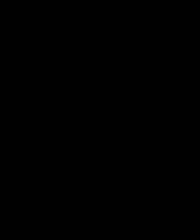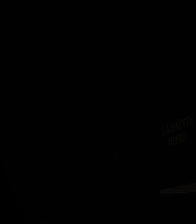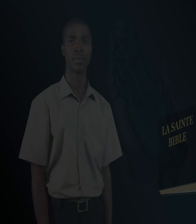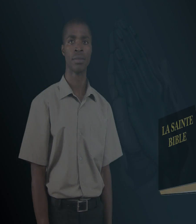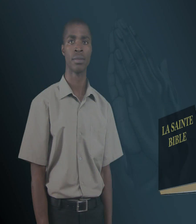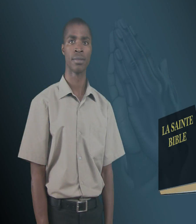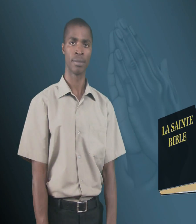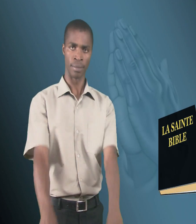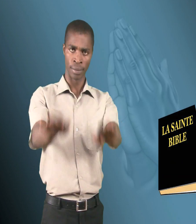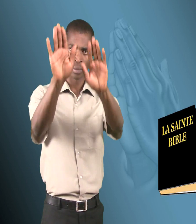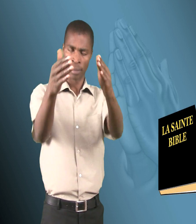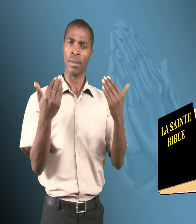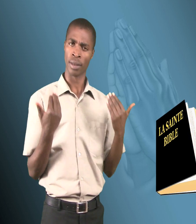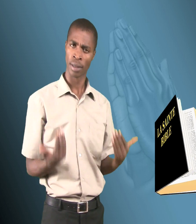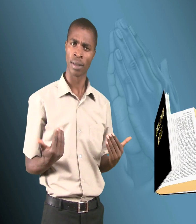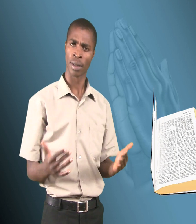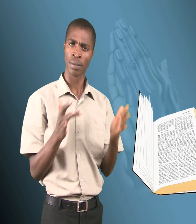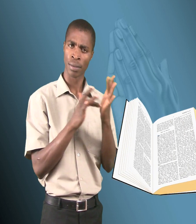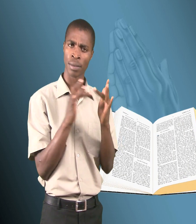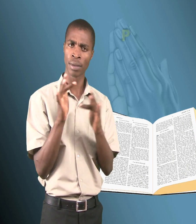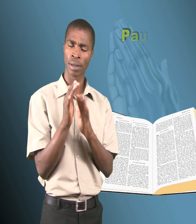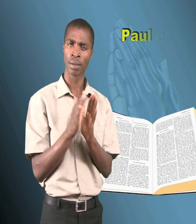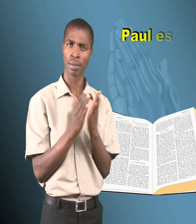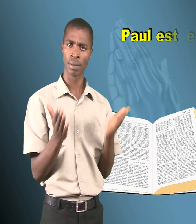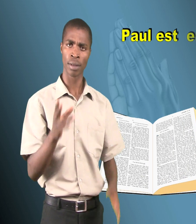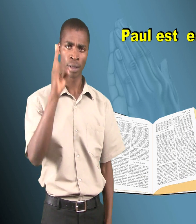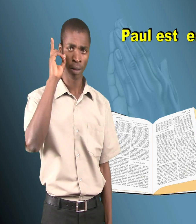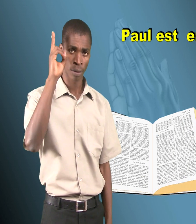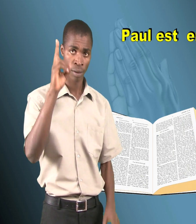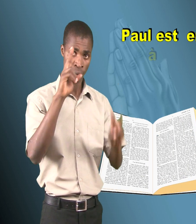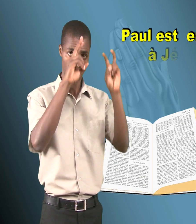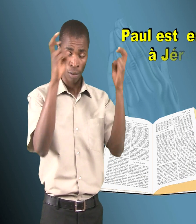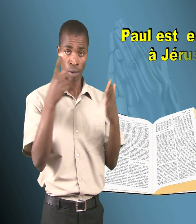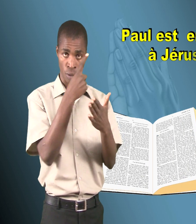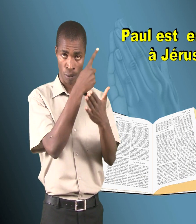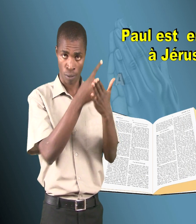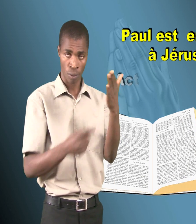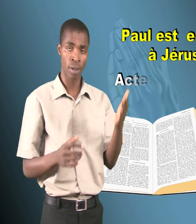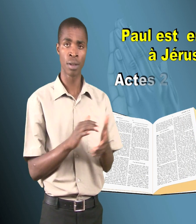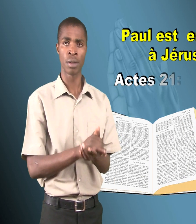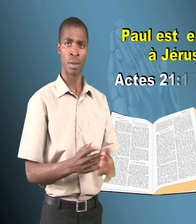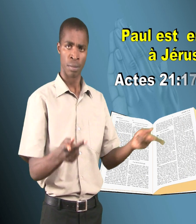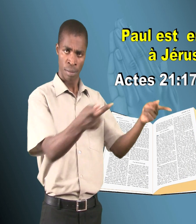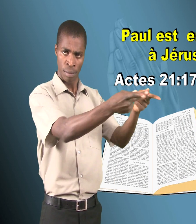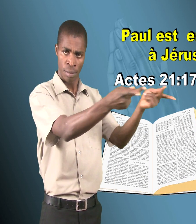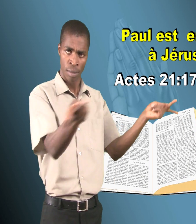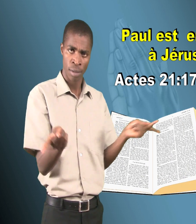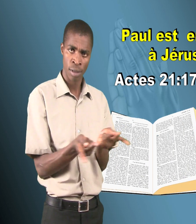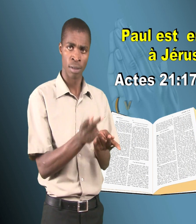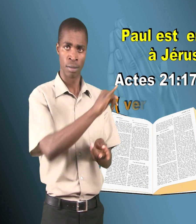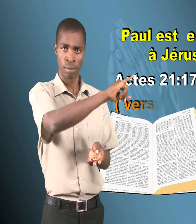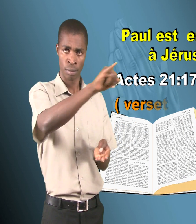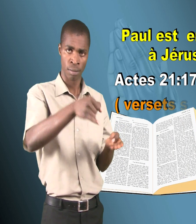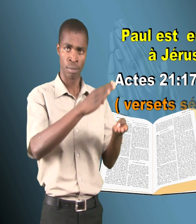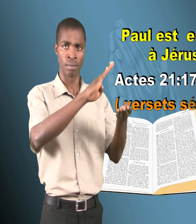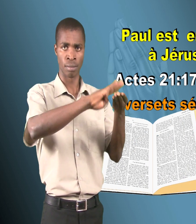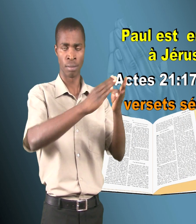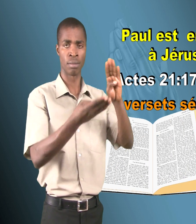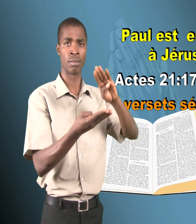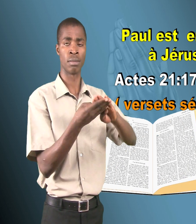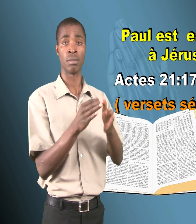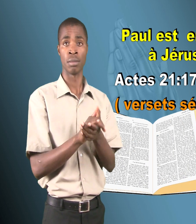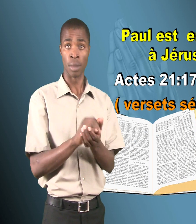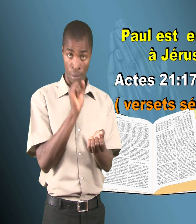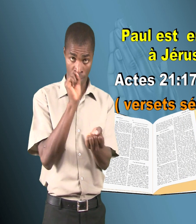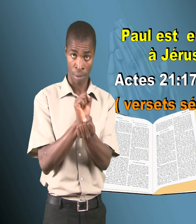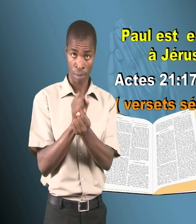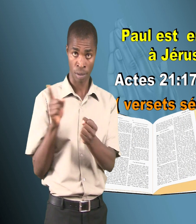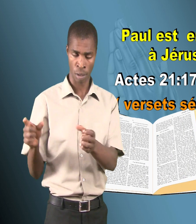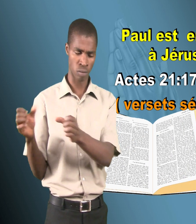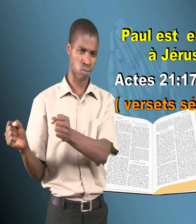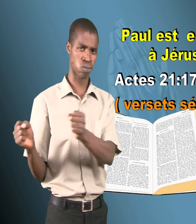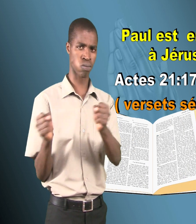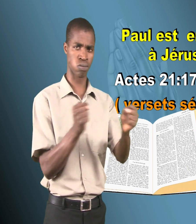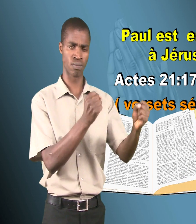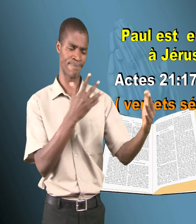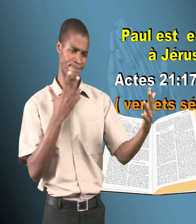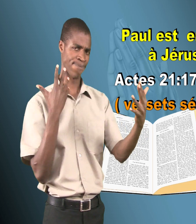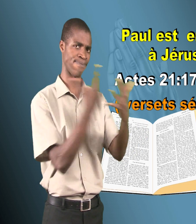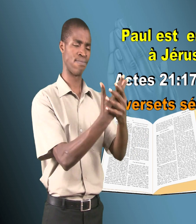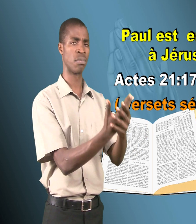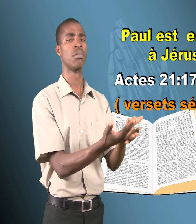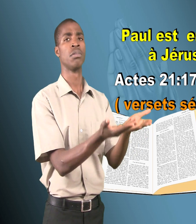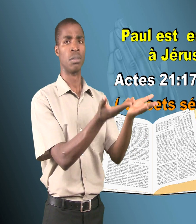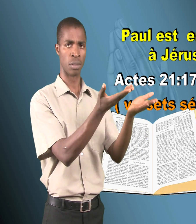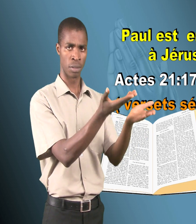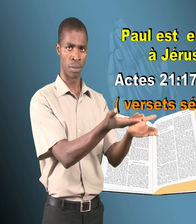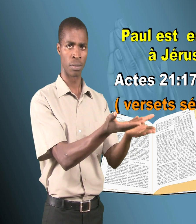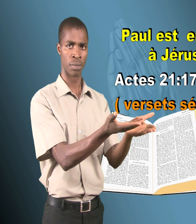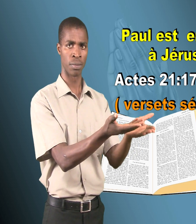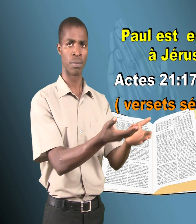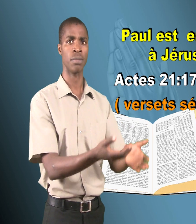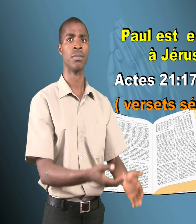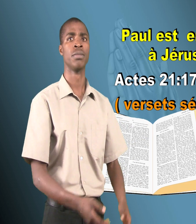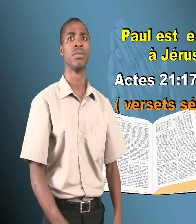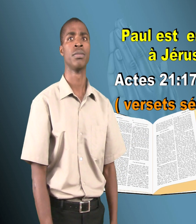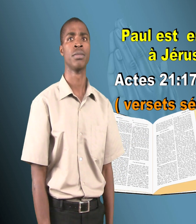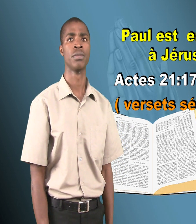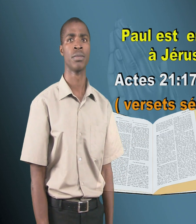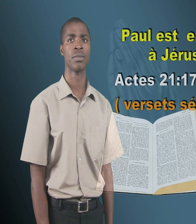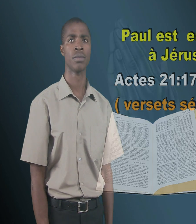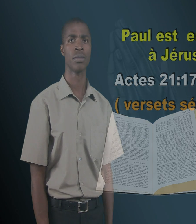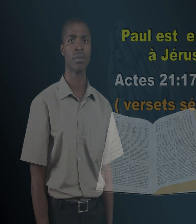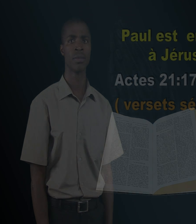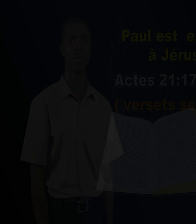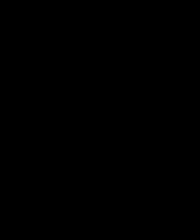Paul is imprisoned in Jerusalem